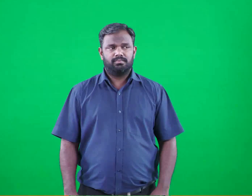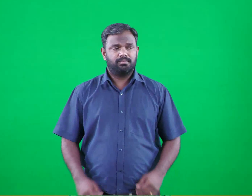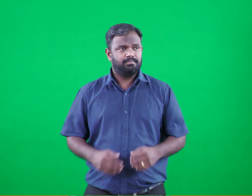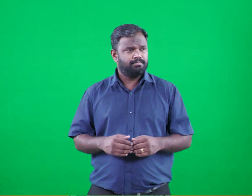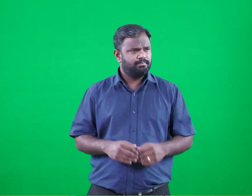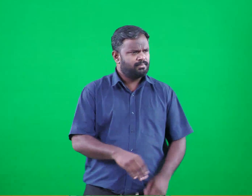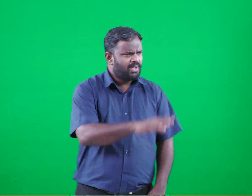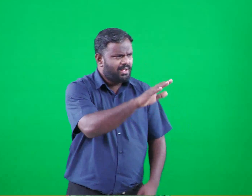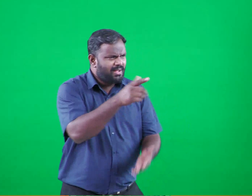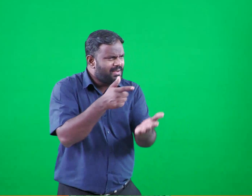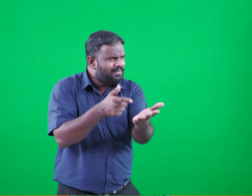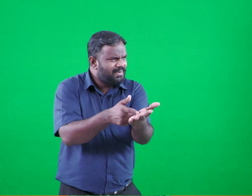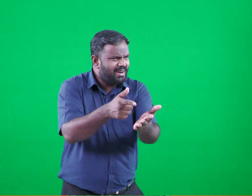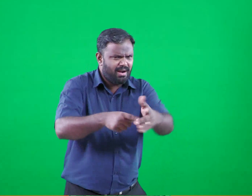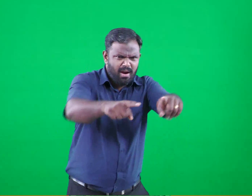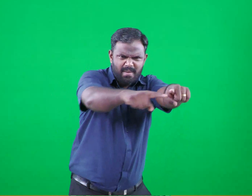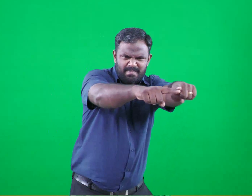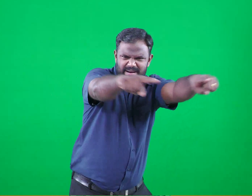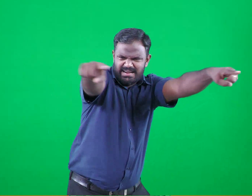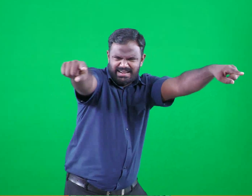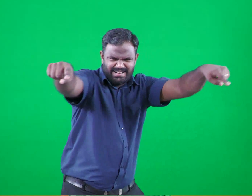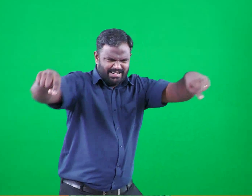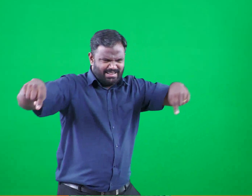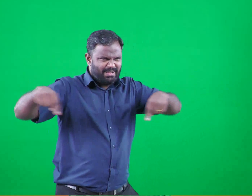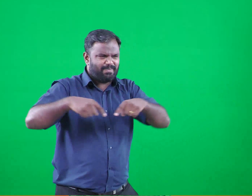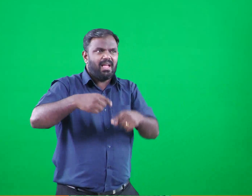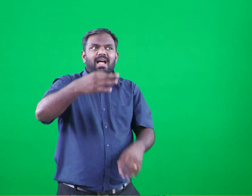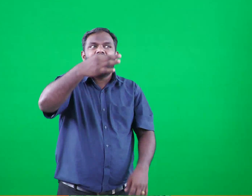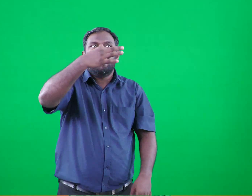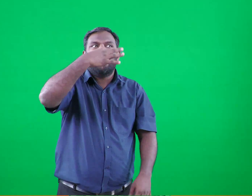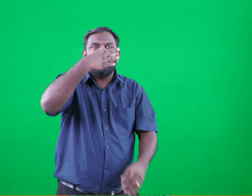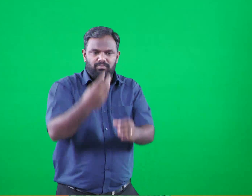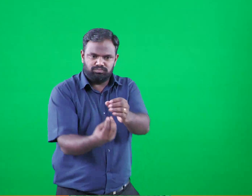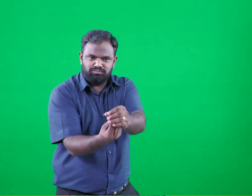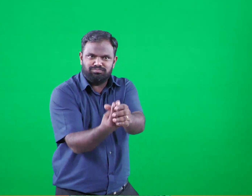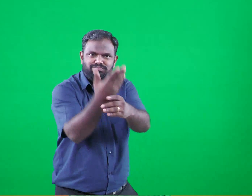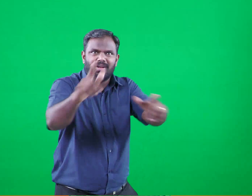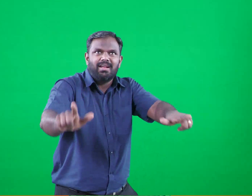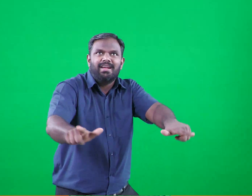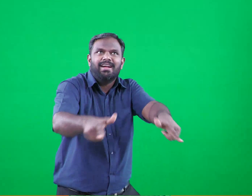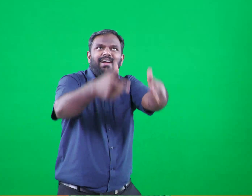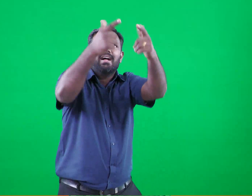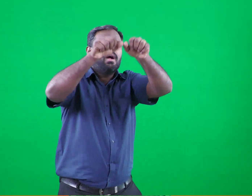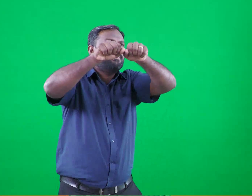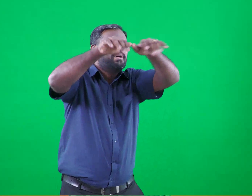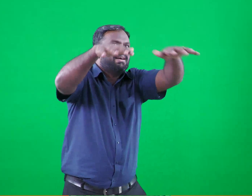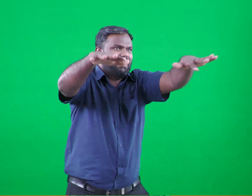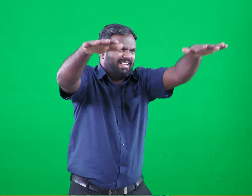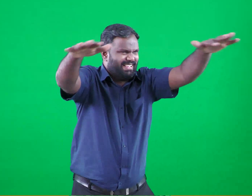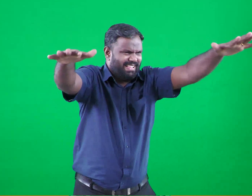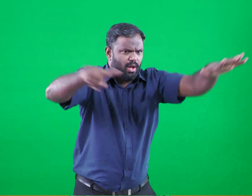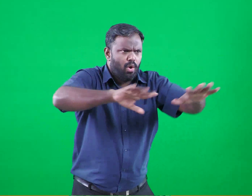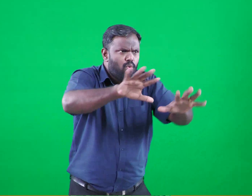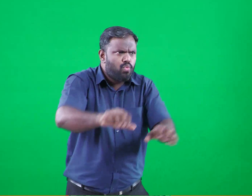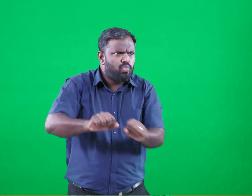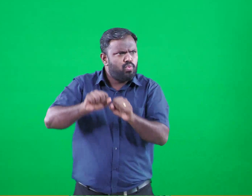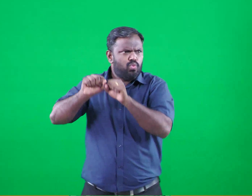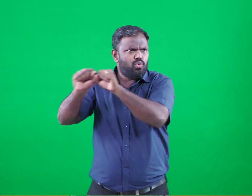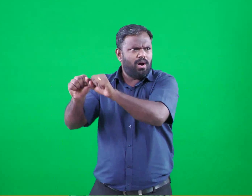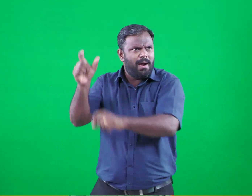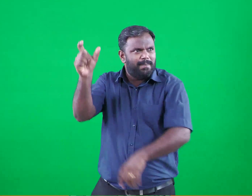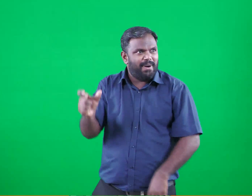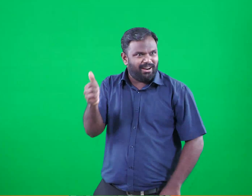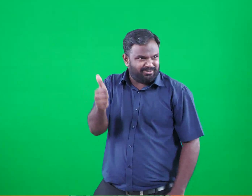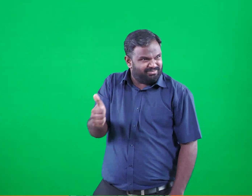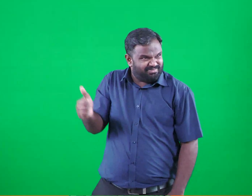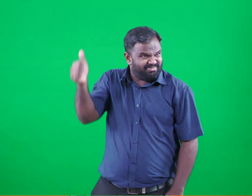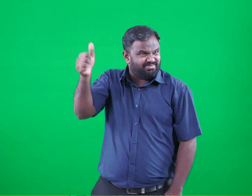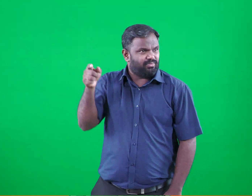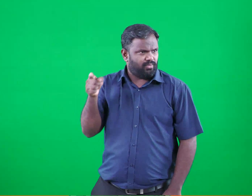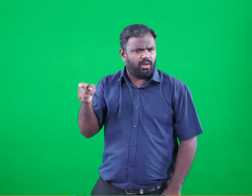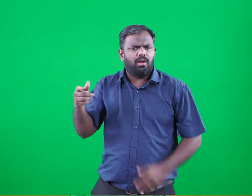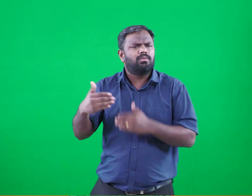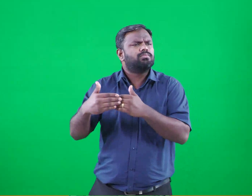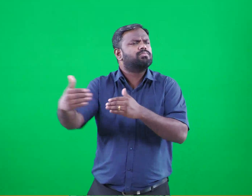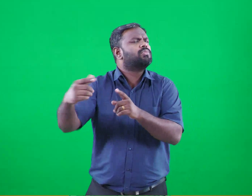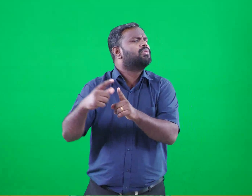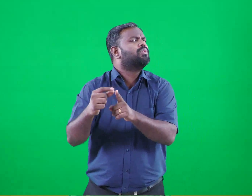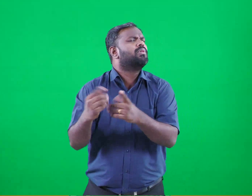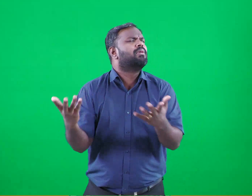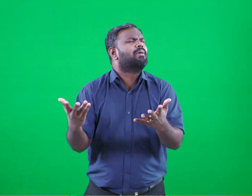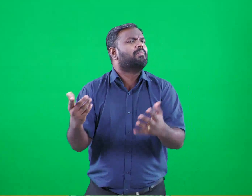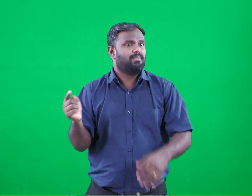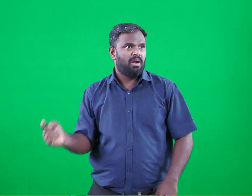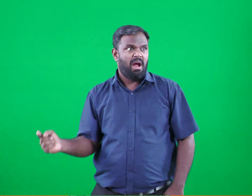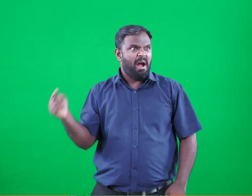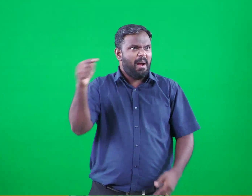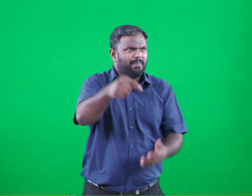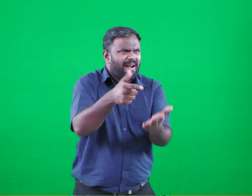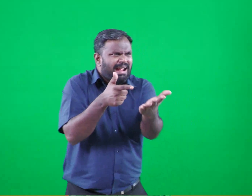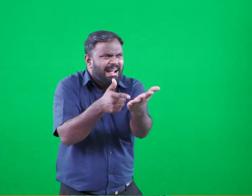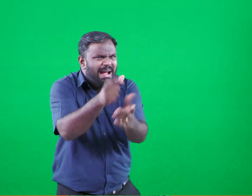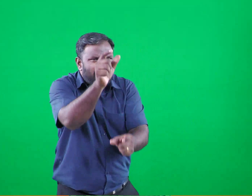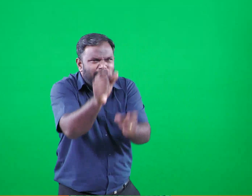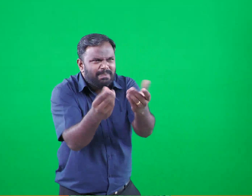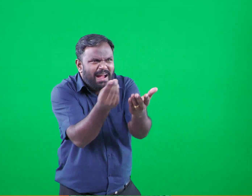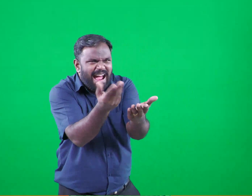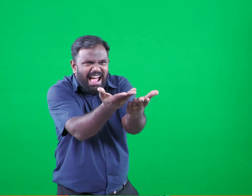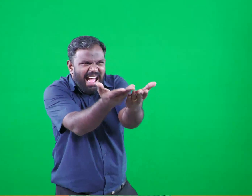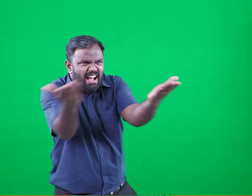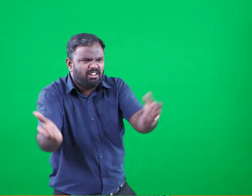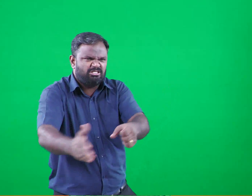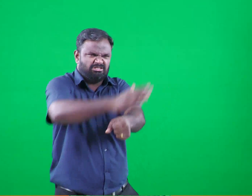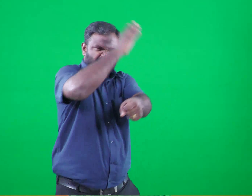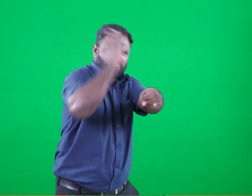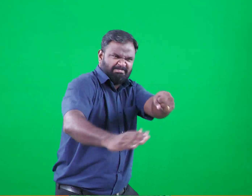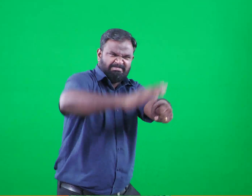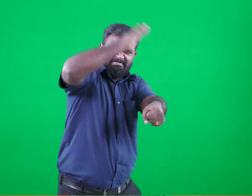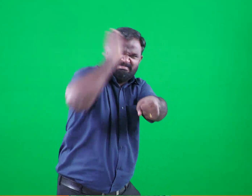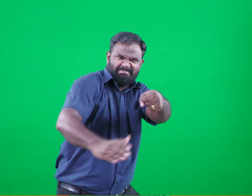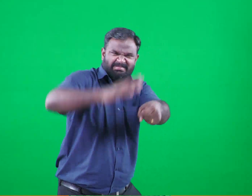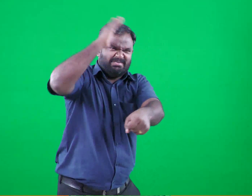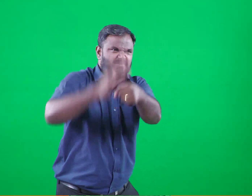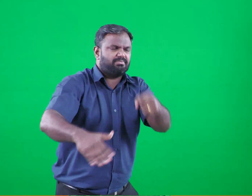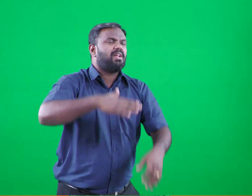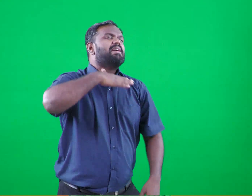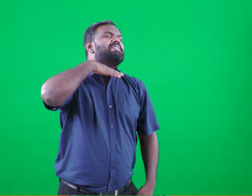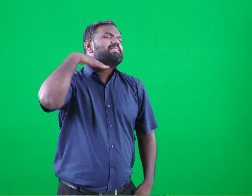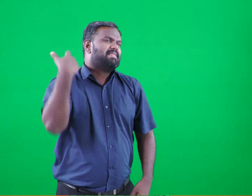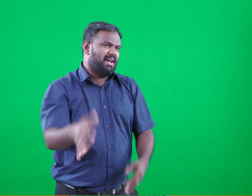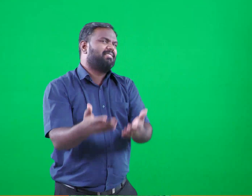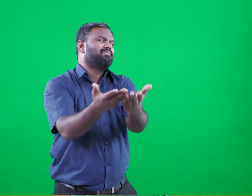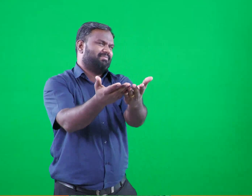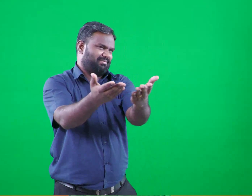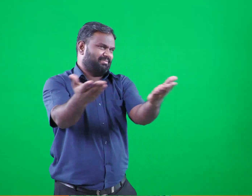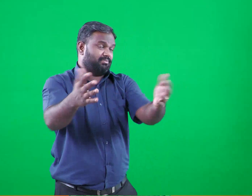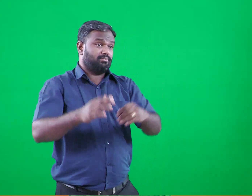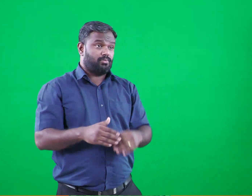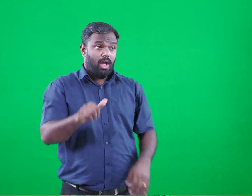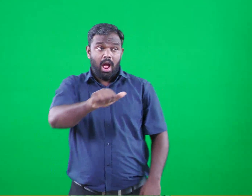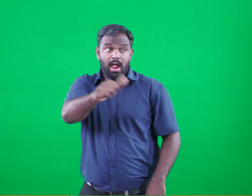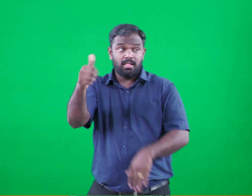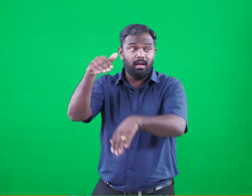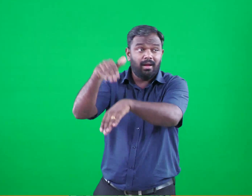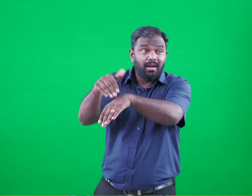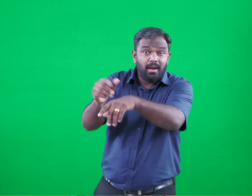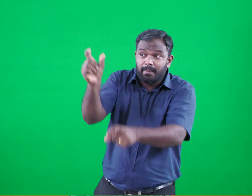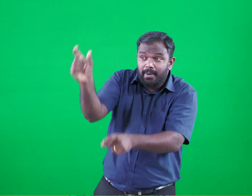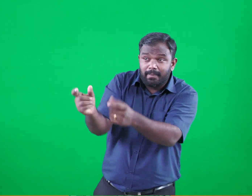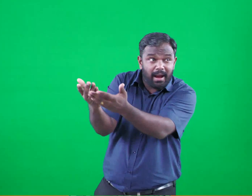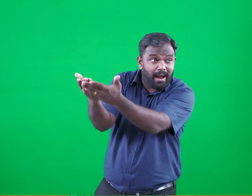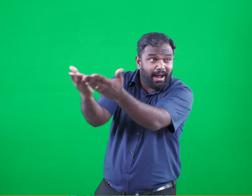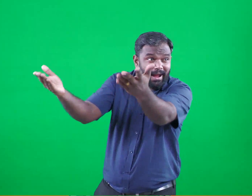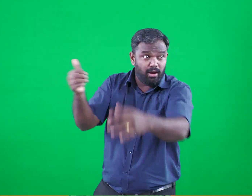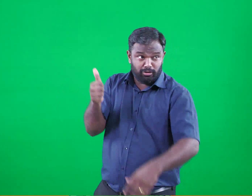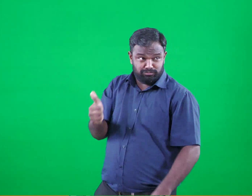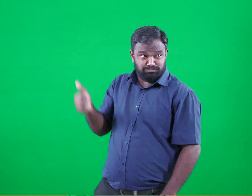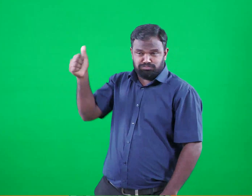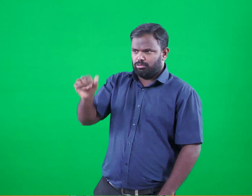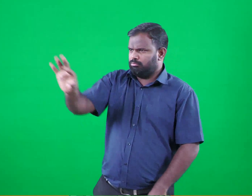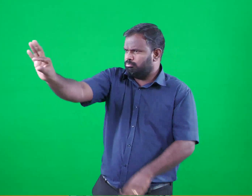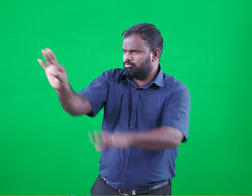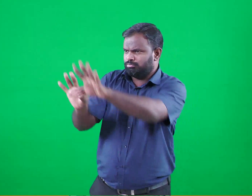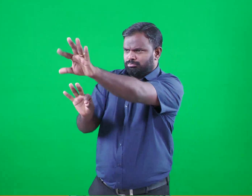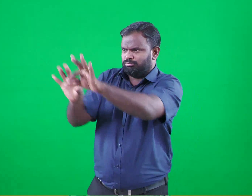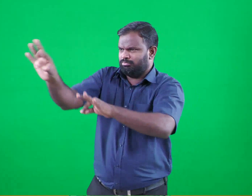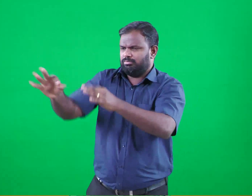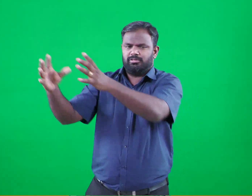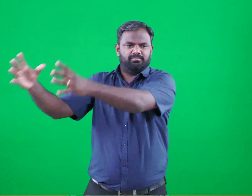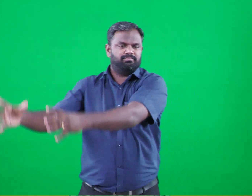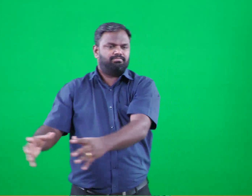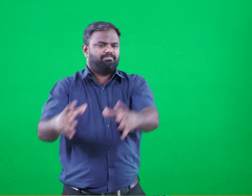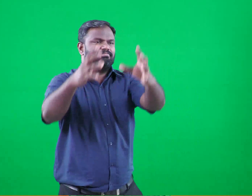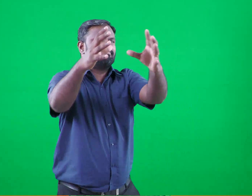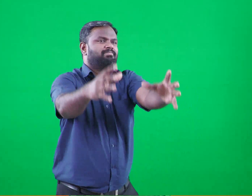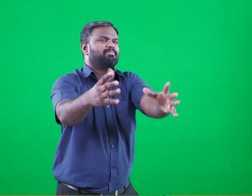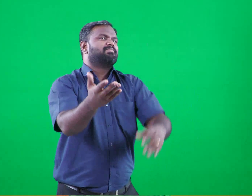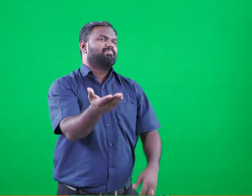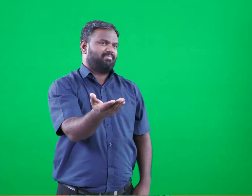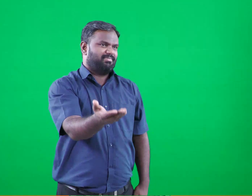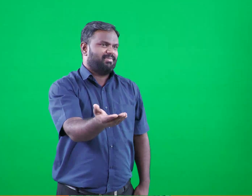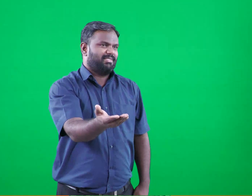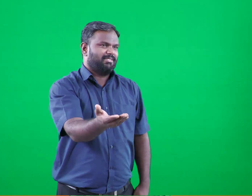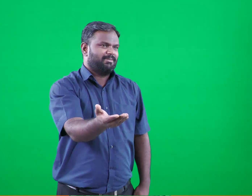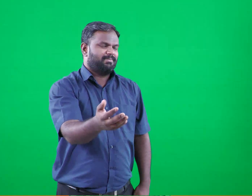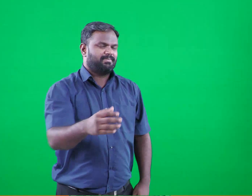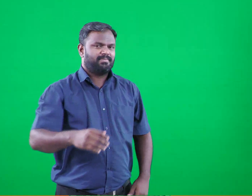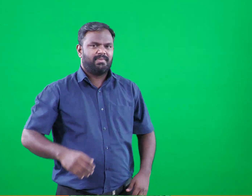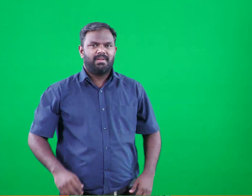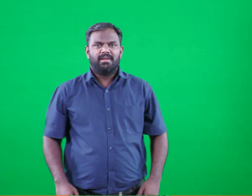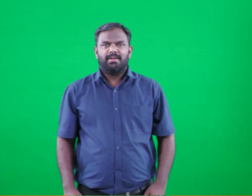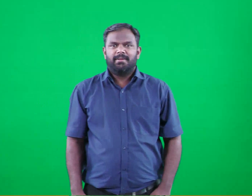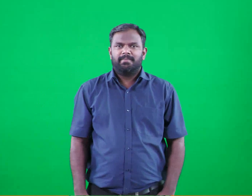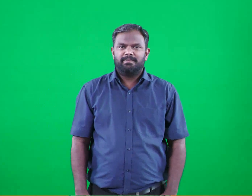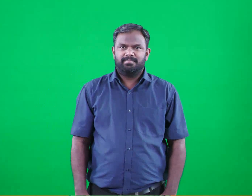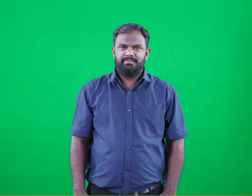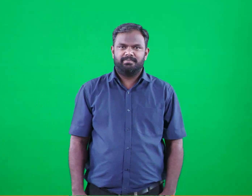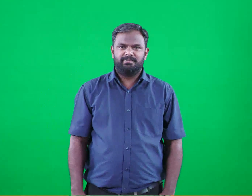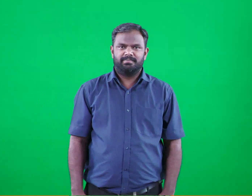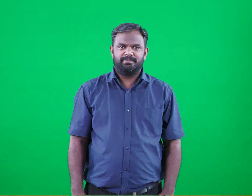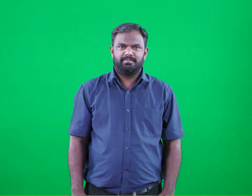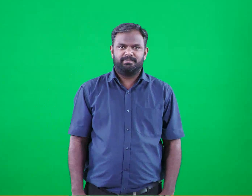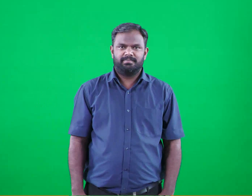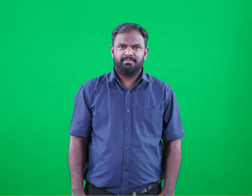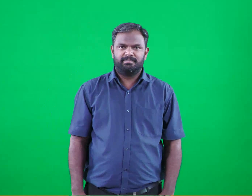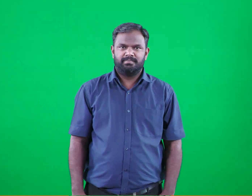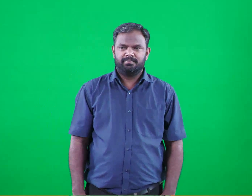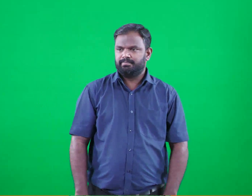What then will the owner of the vineyard do? He will come and kill those tenants, and will give the vineyard to others.